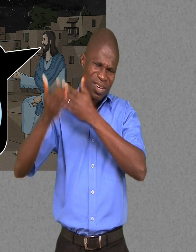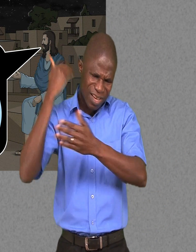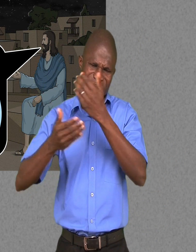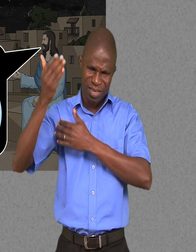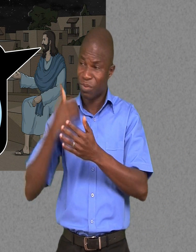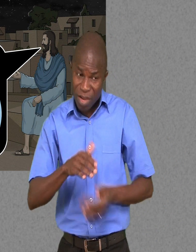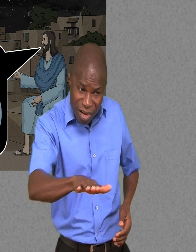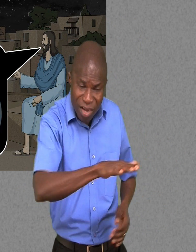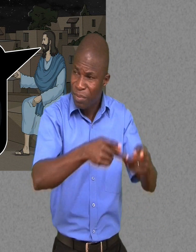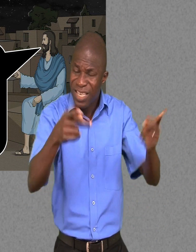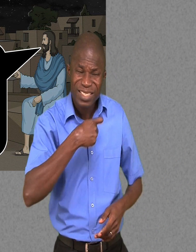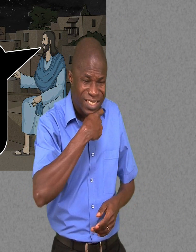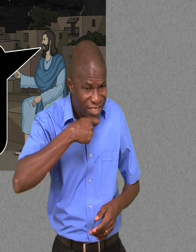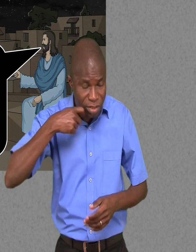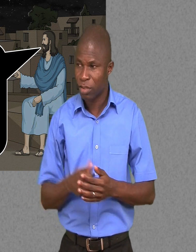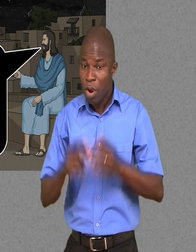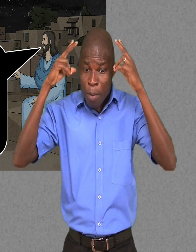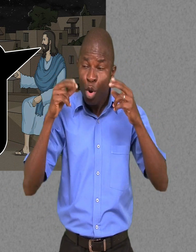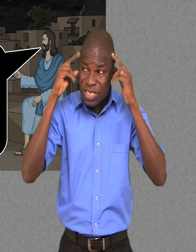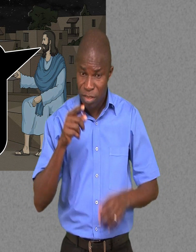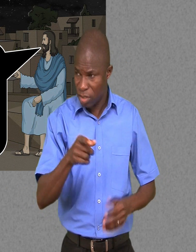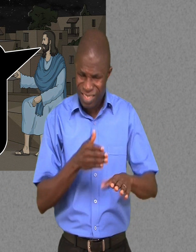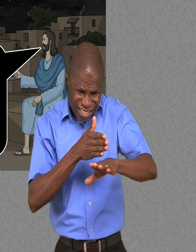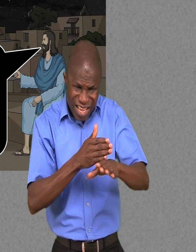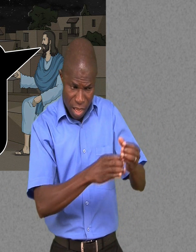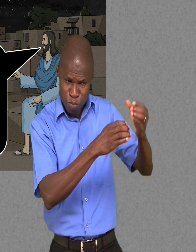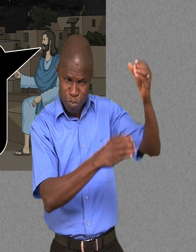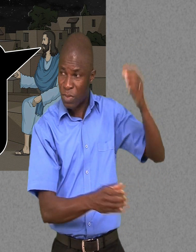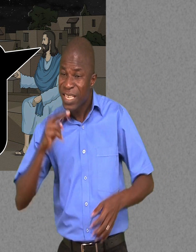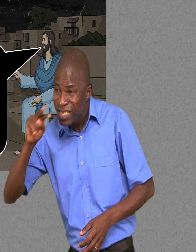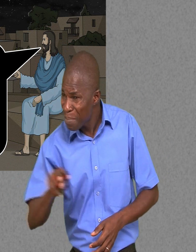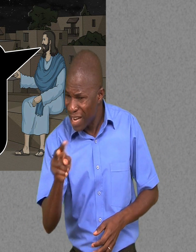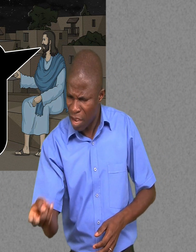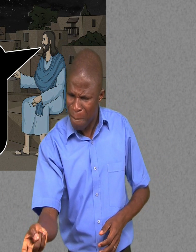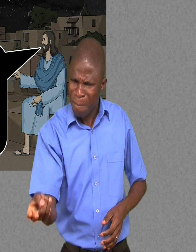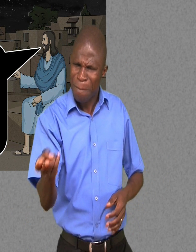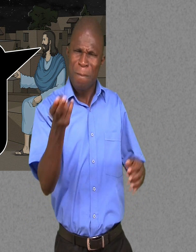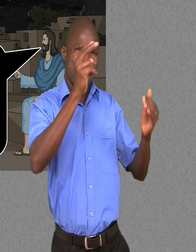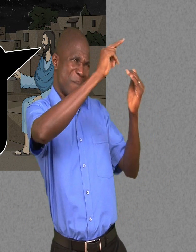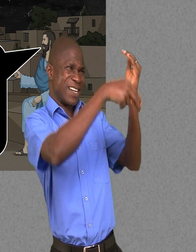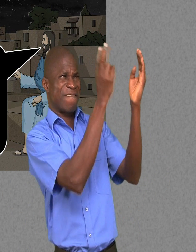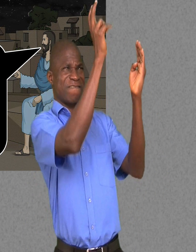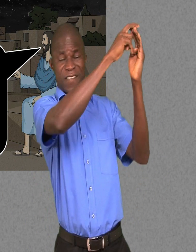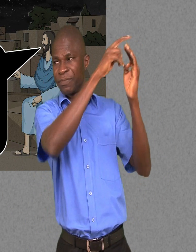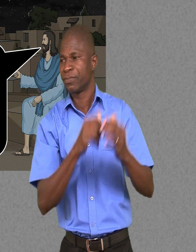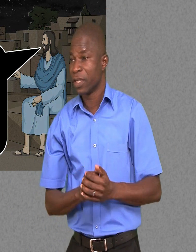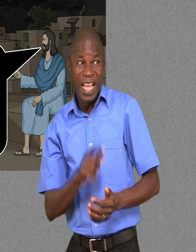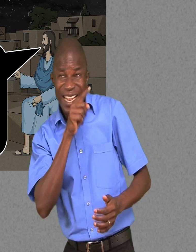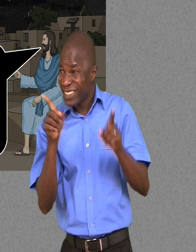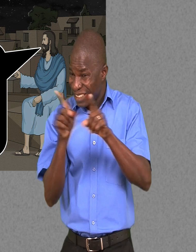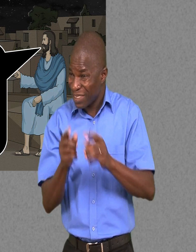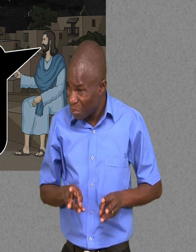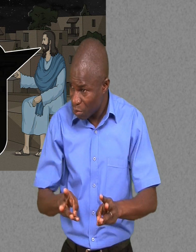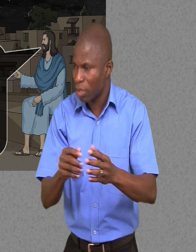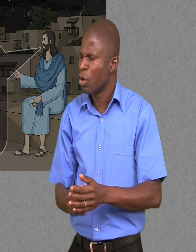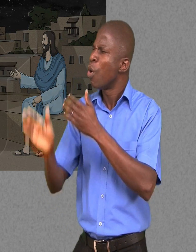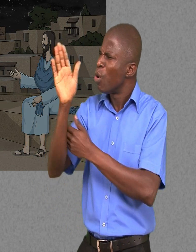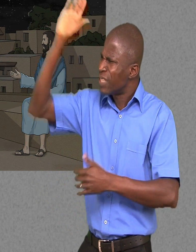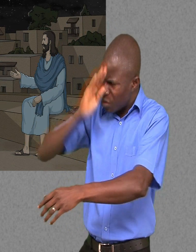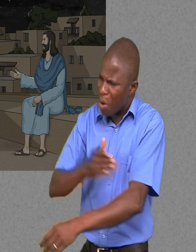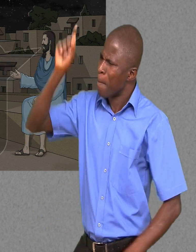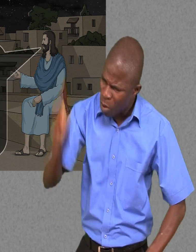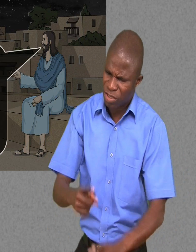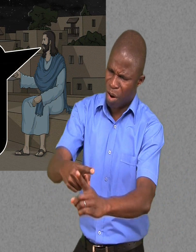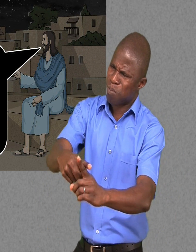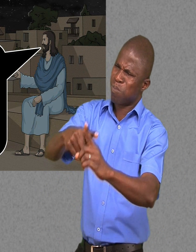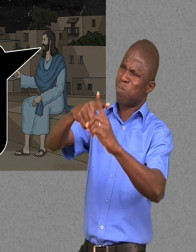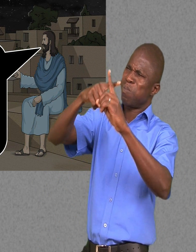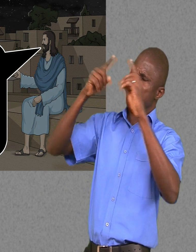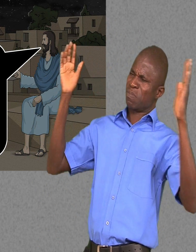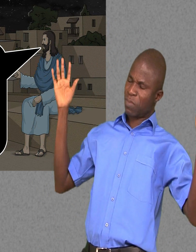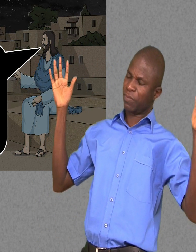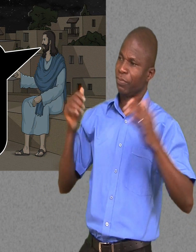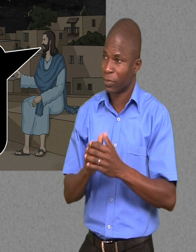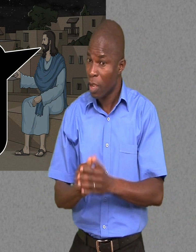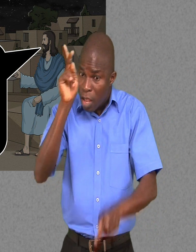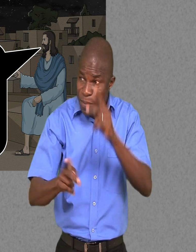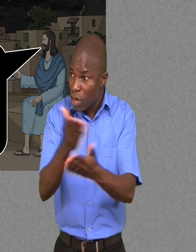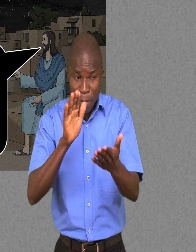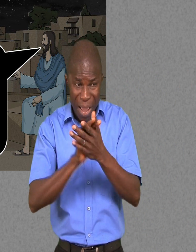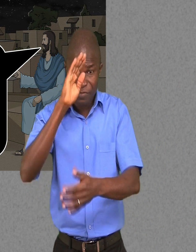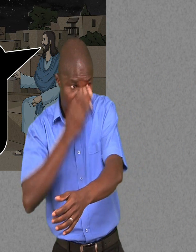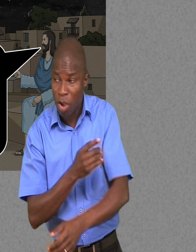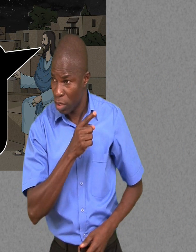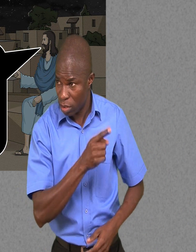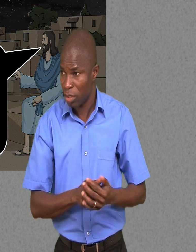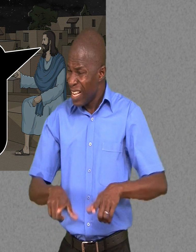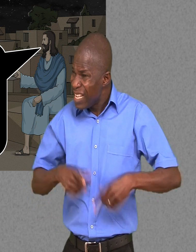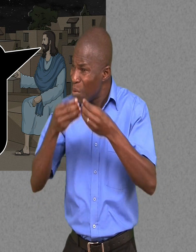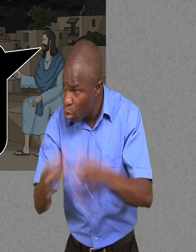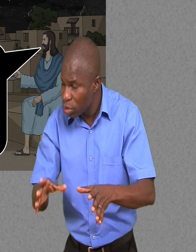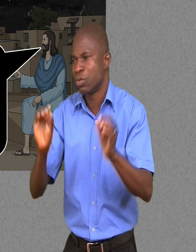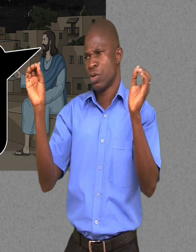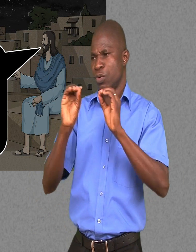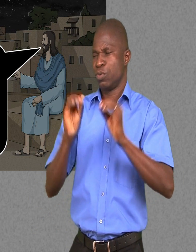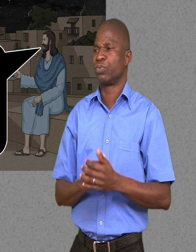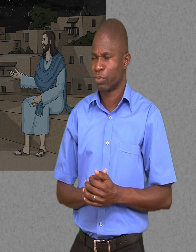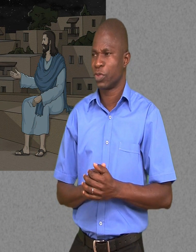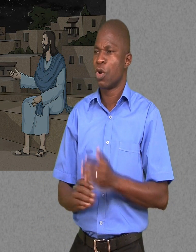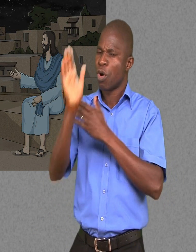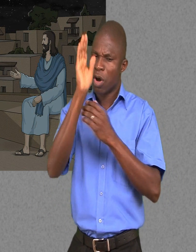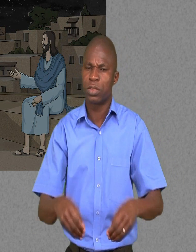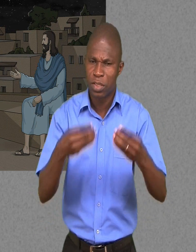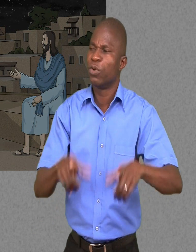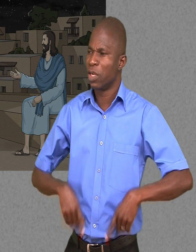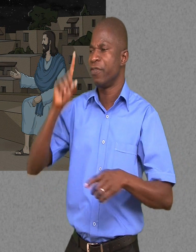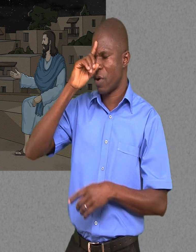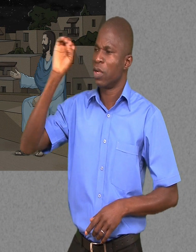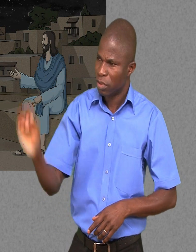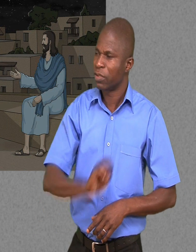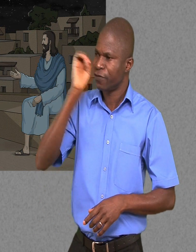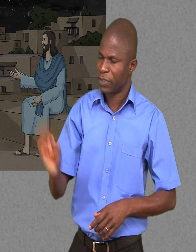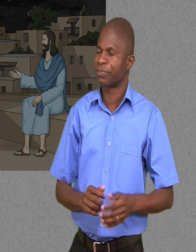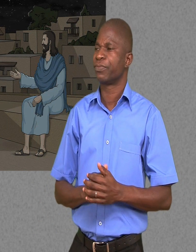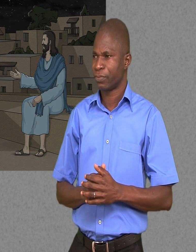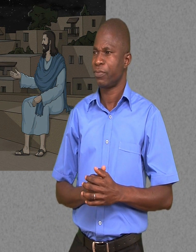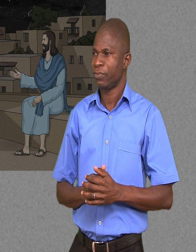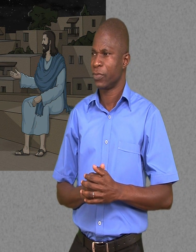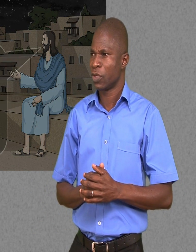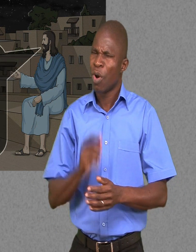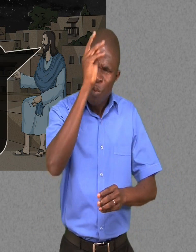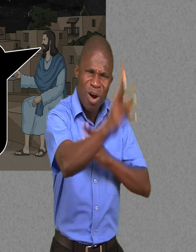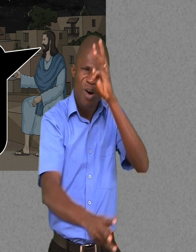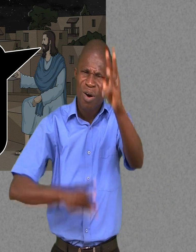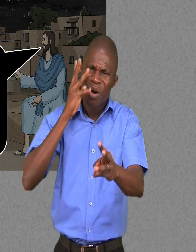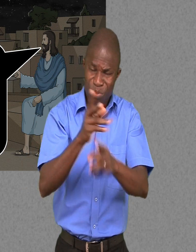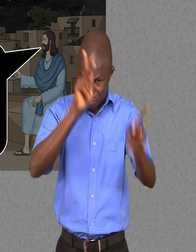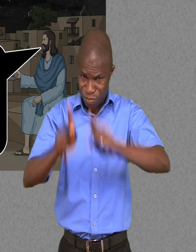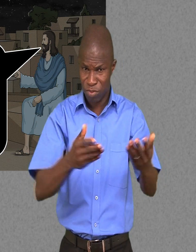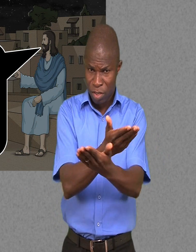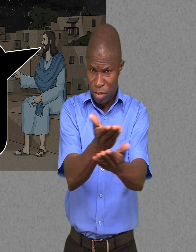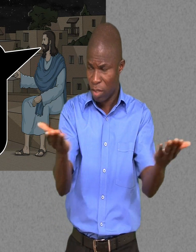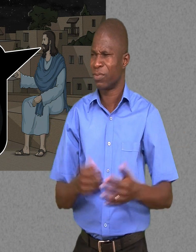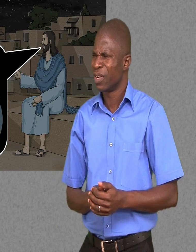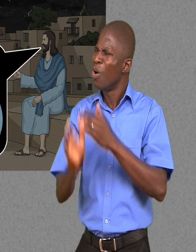Just as Moses lifted up the snake in the wilderness, so the Son of Man must be lifted up, that everyone who believes in Him may have eternal life.